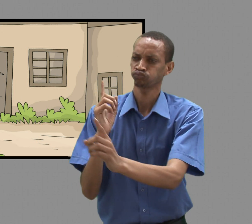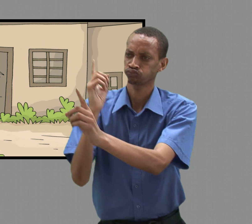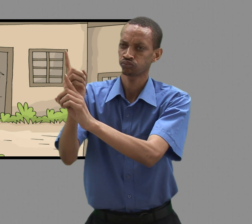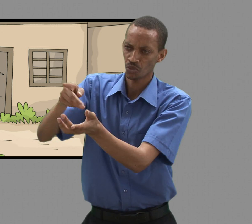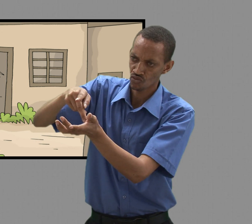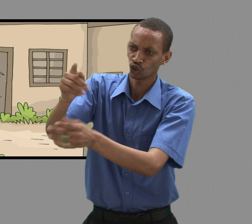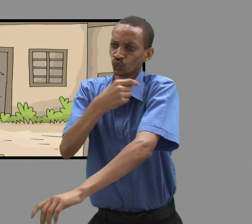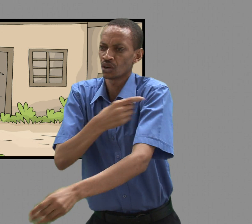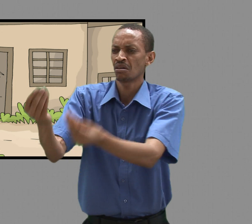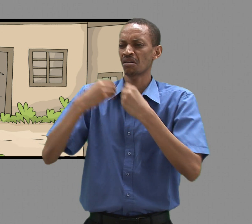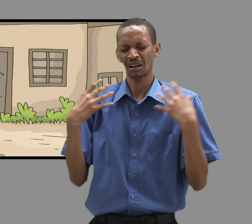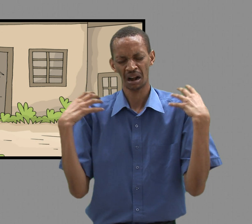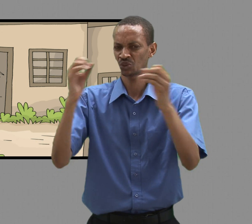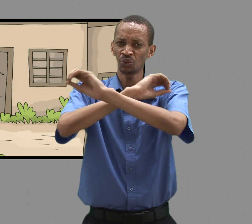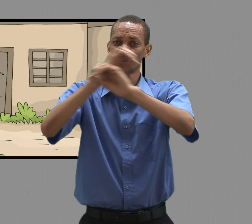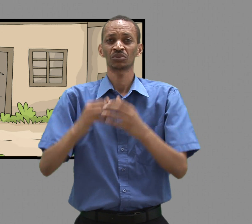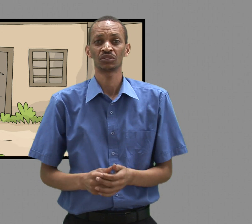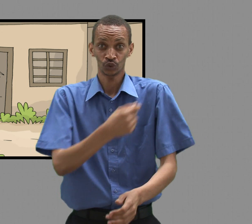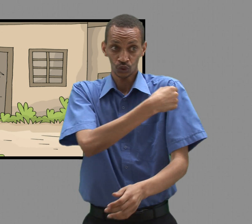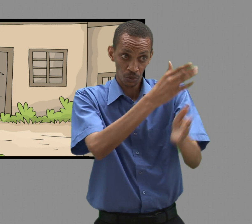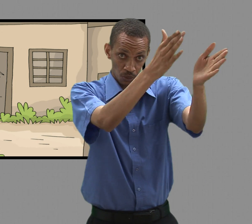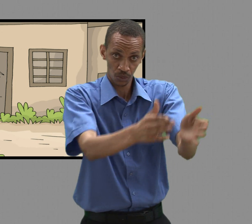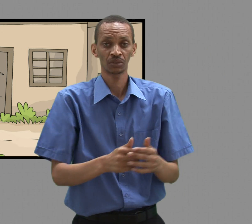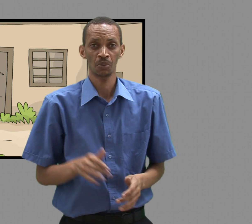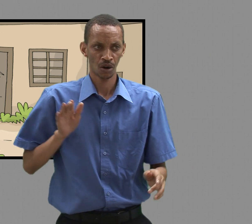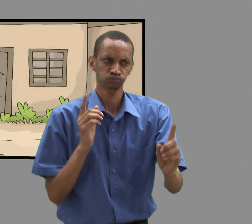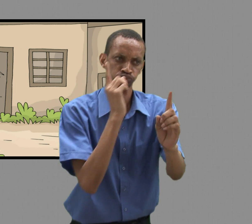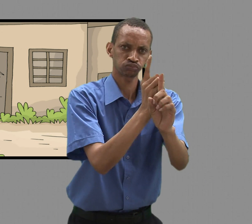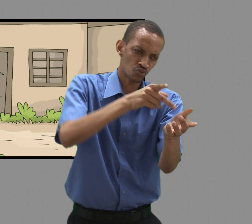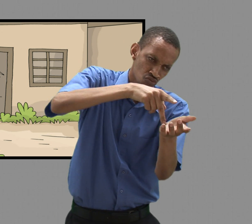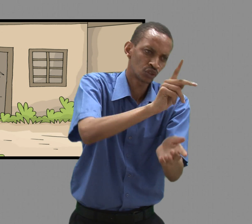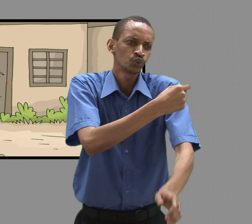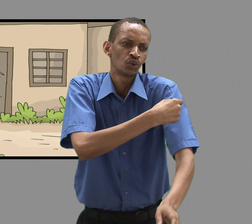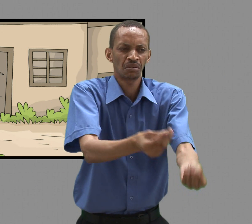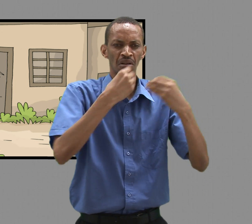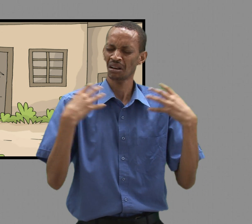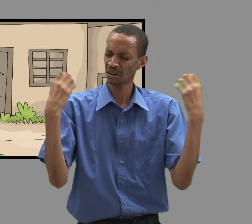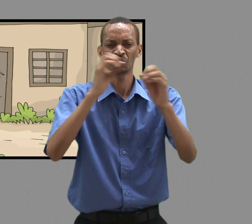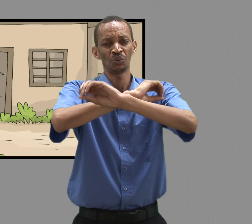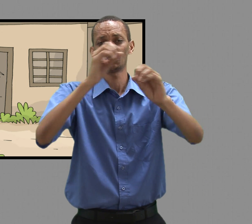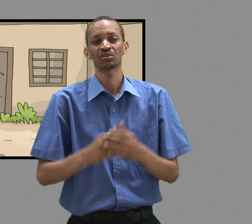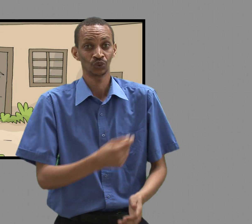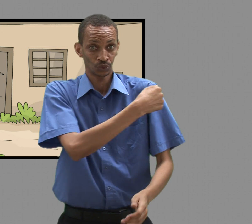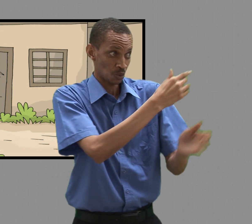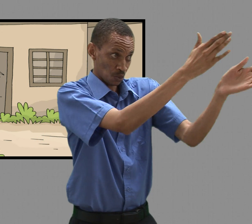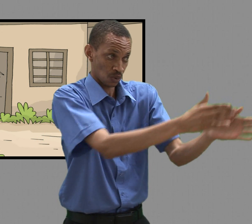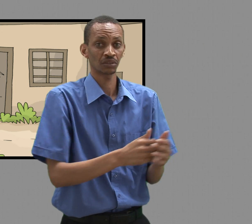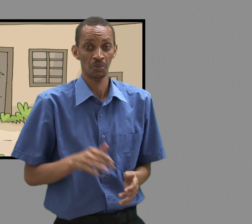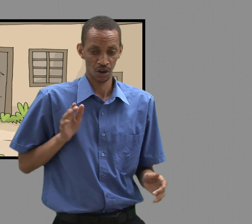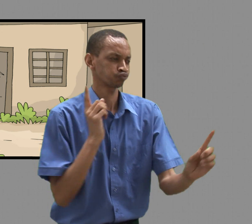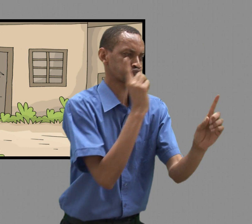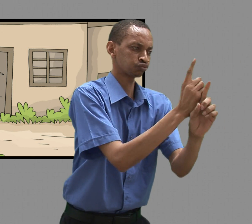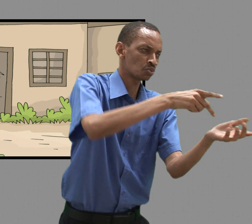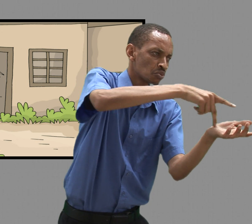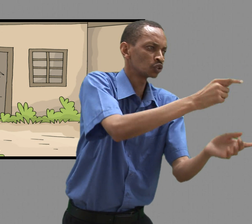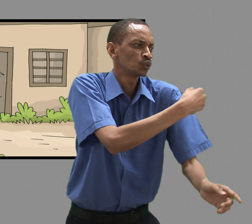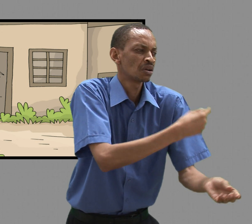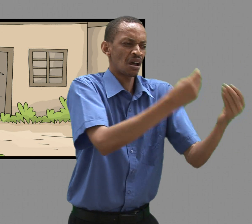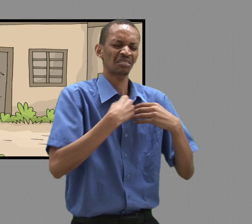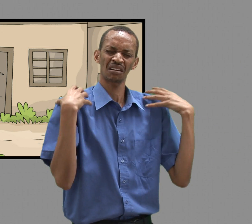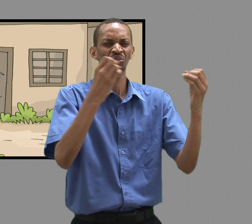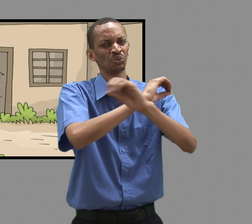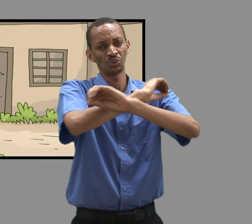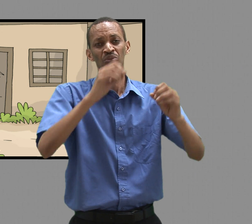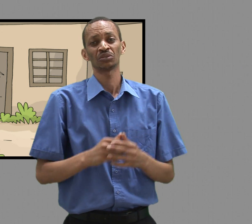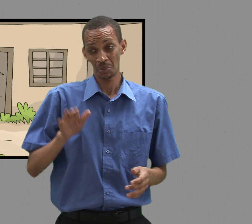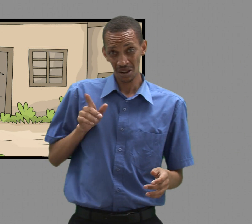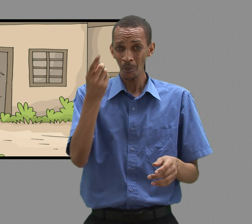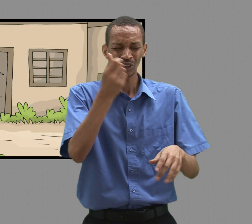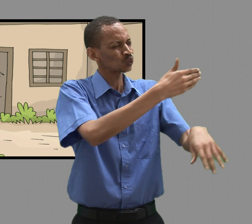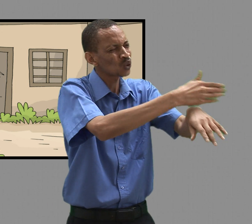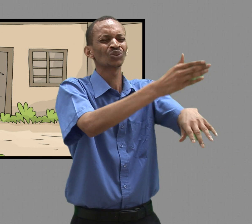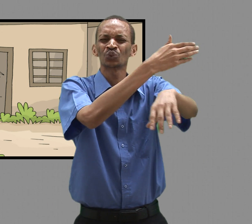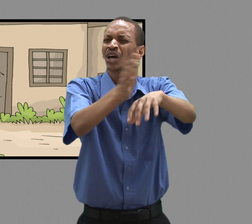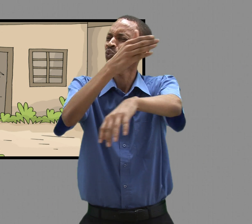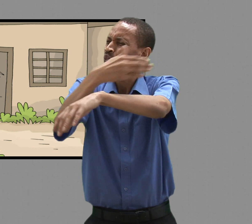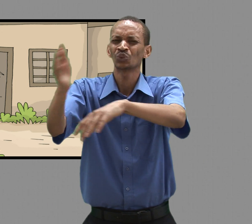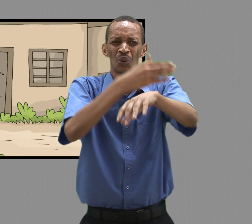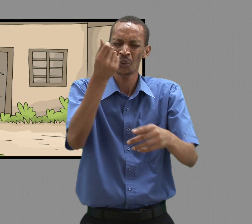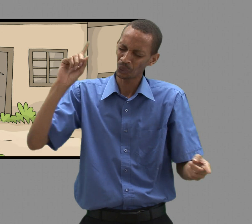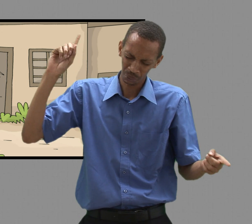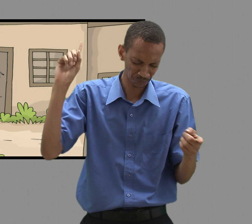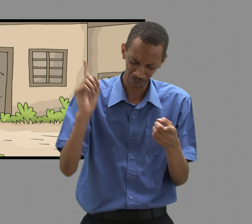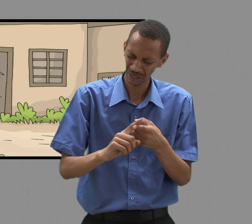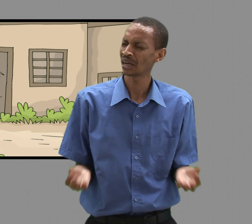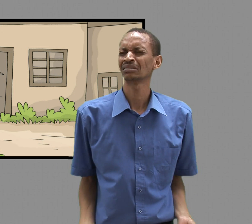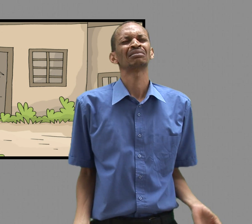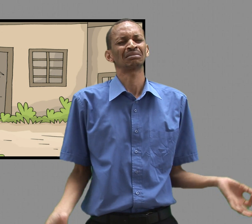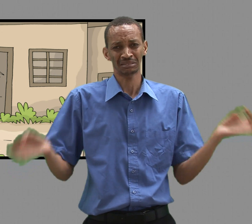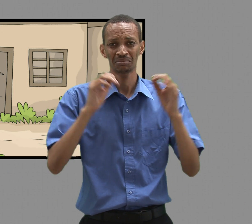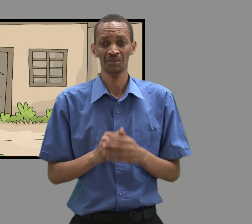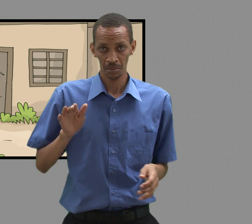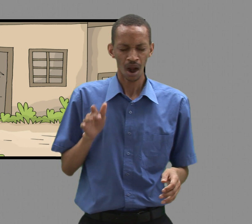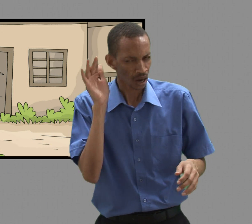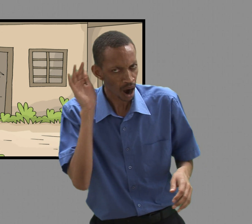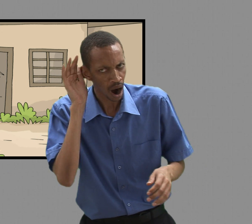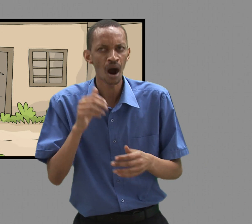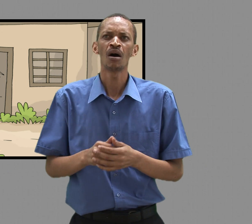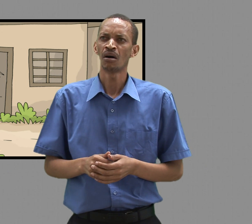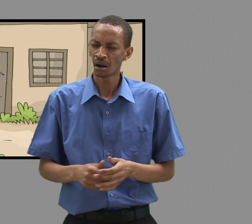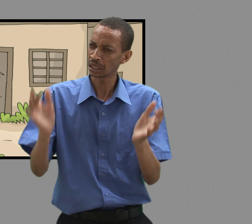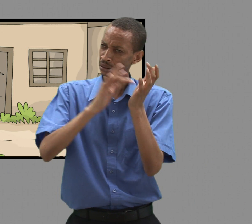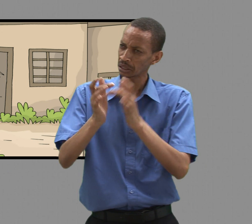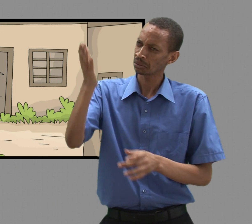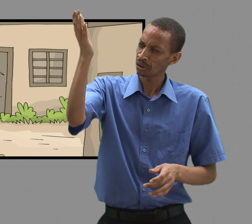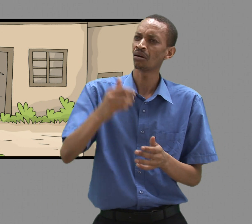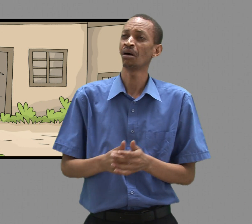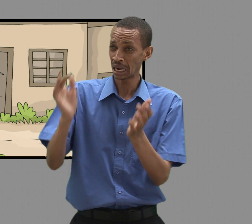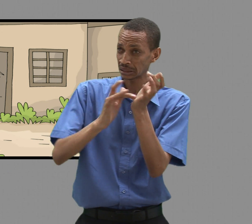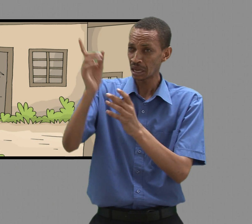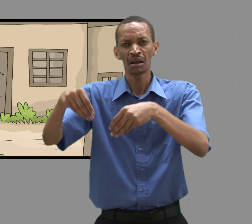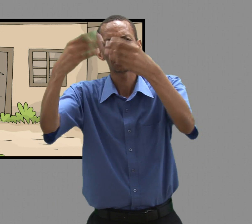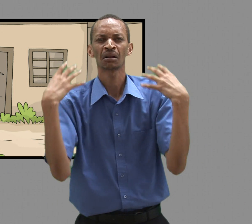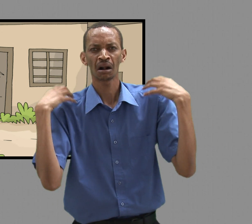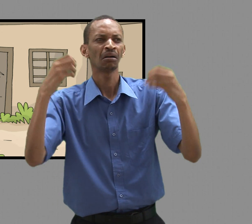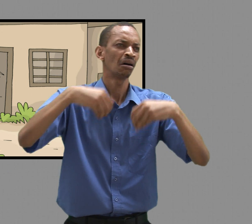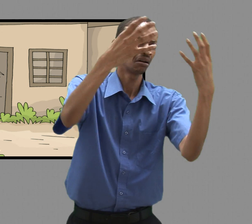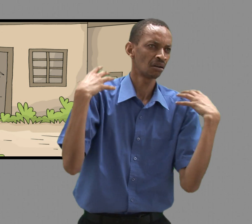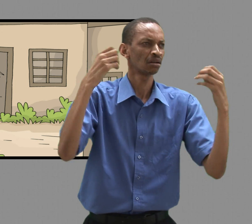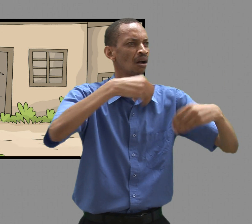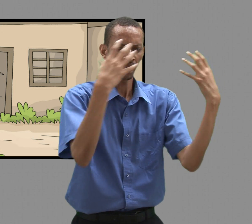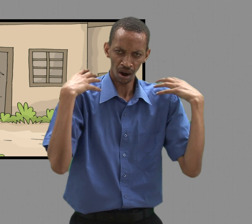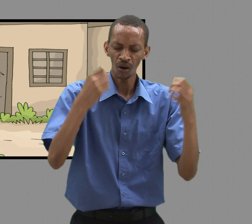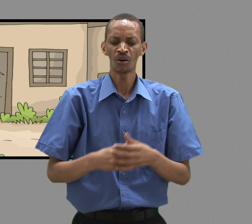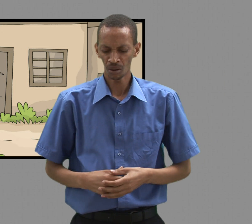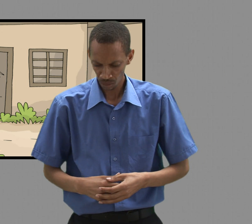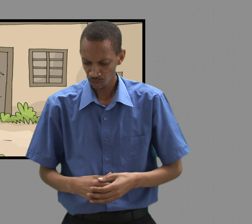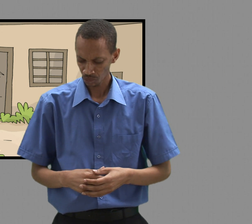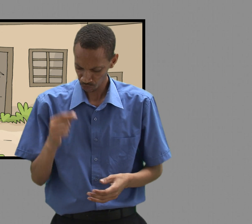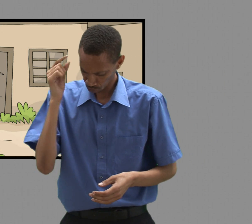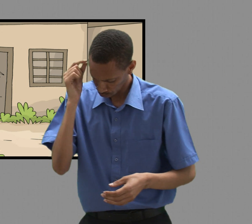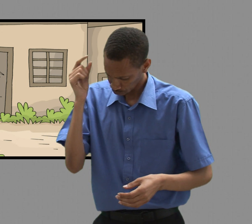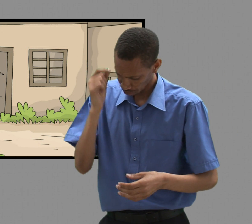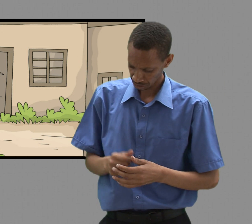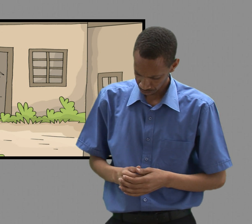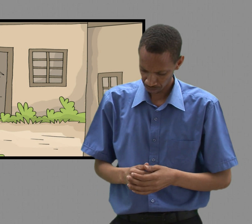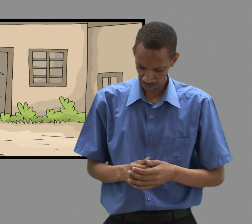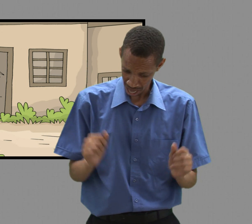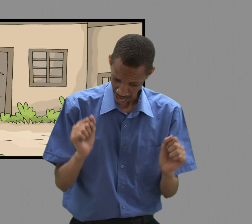She had borne much agony under the care of many physicians and had spent all she had, but to no avail.